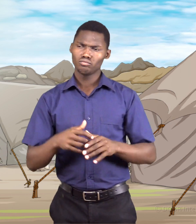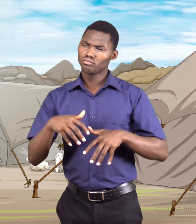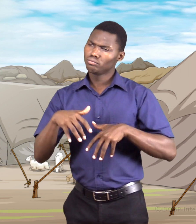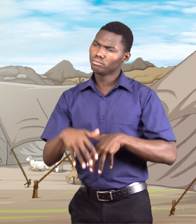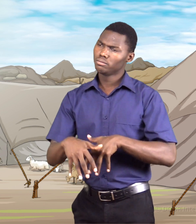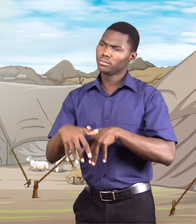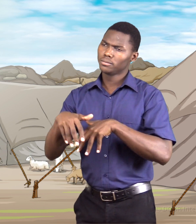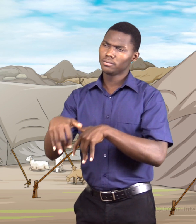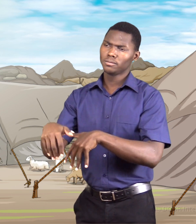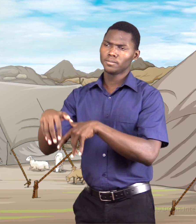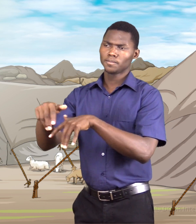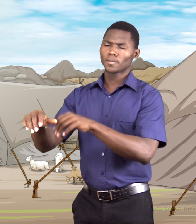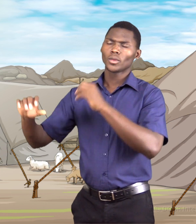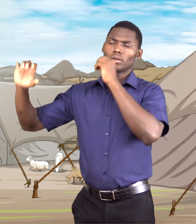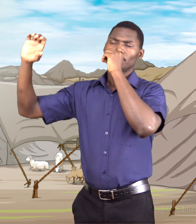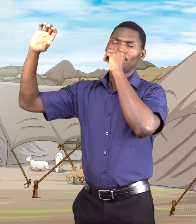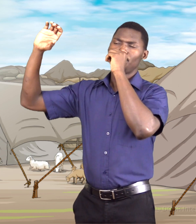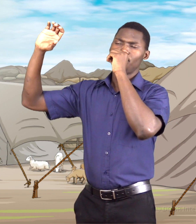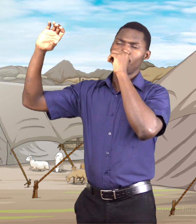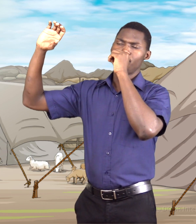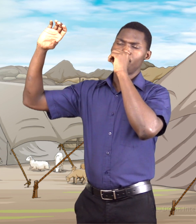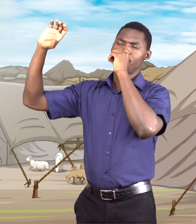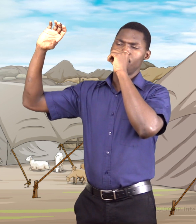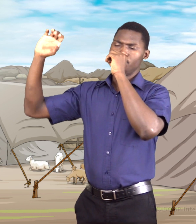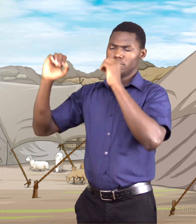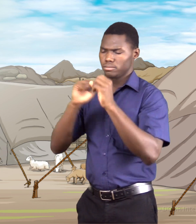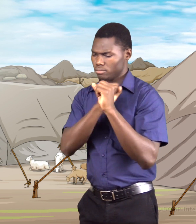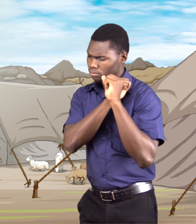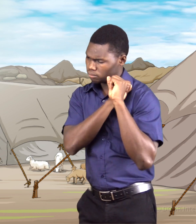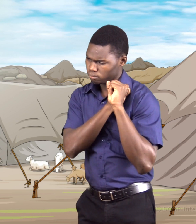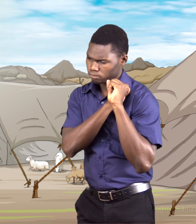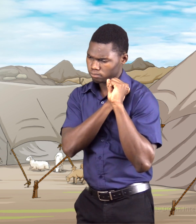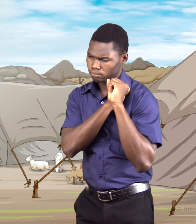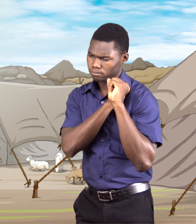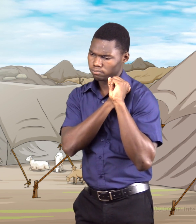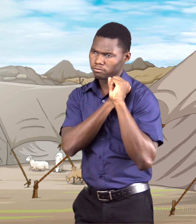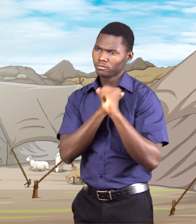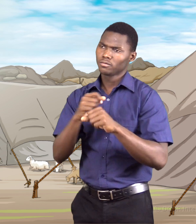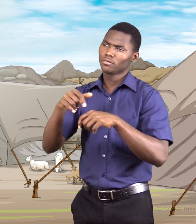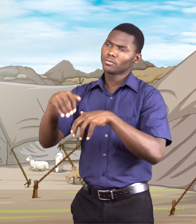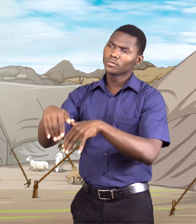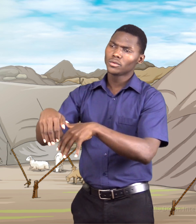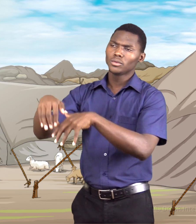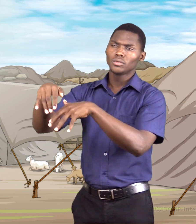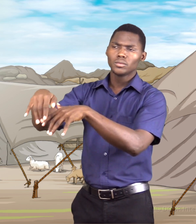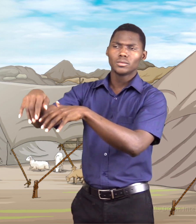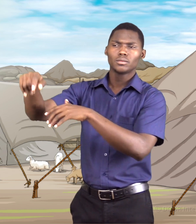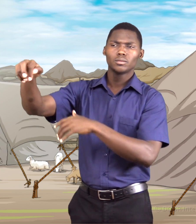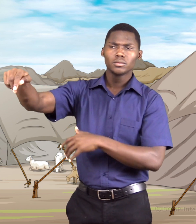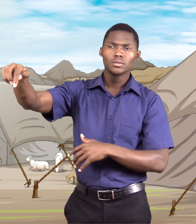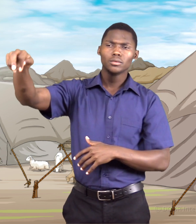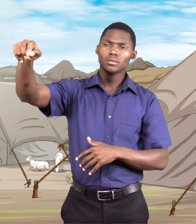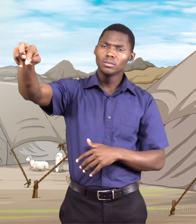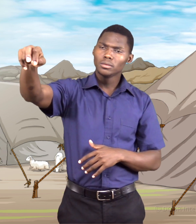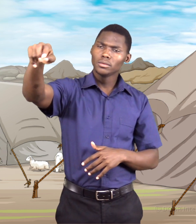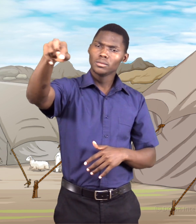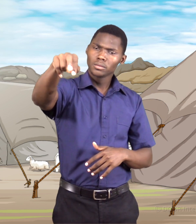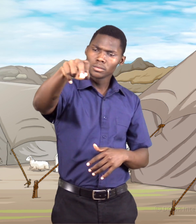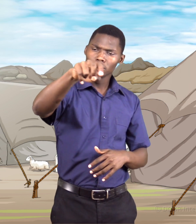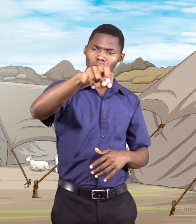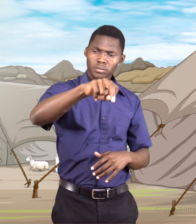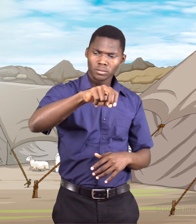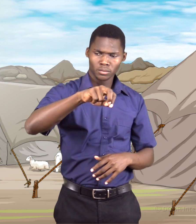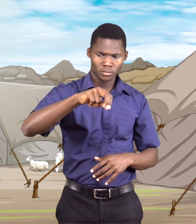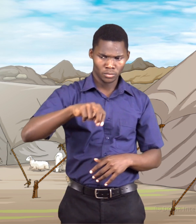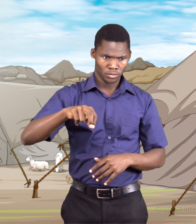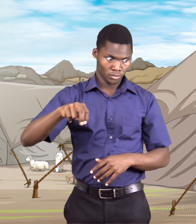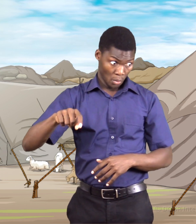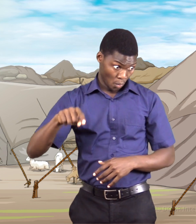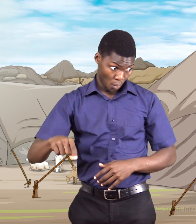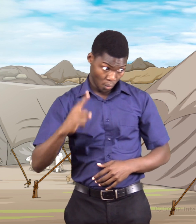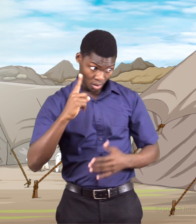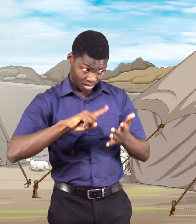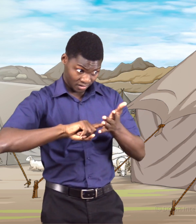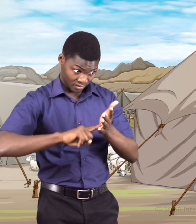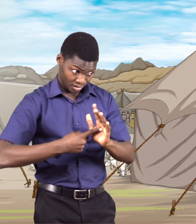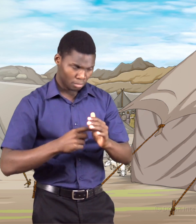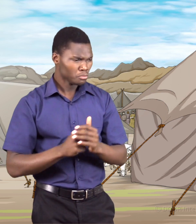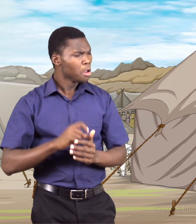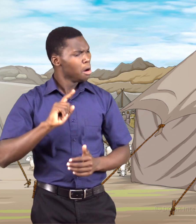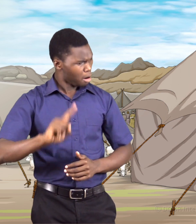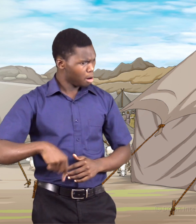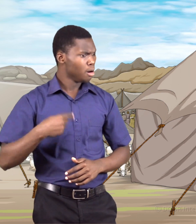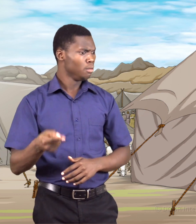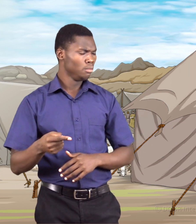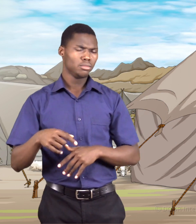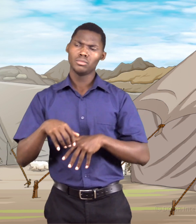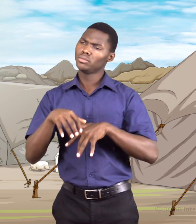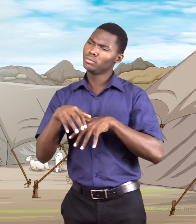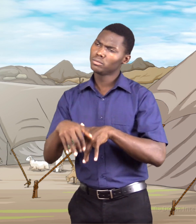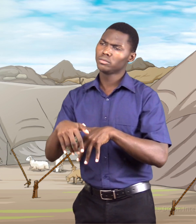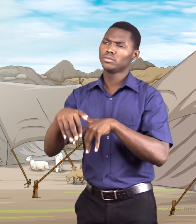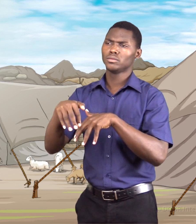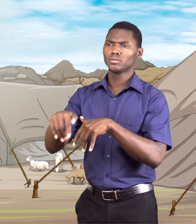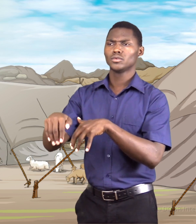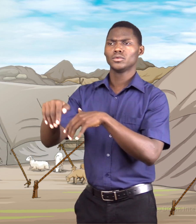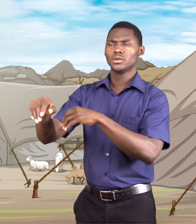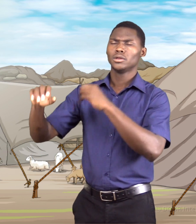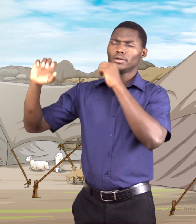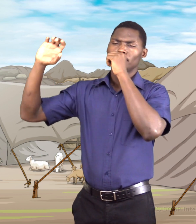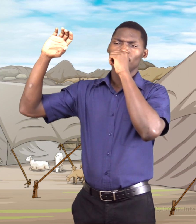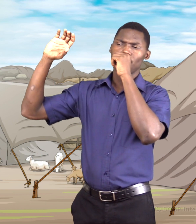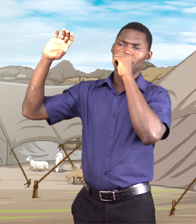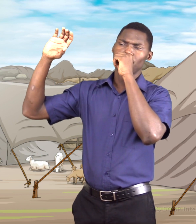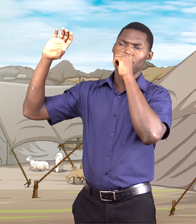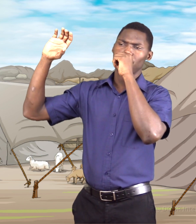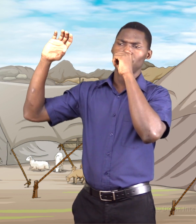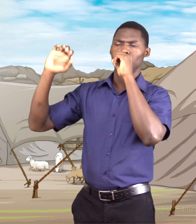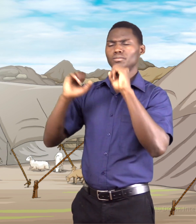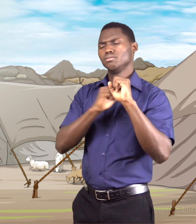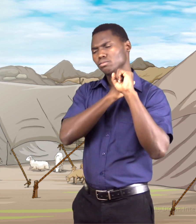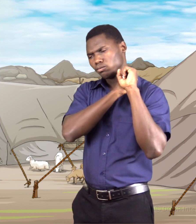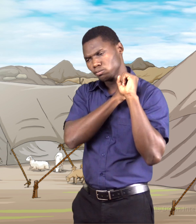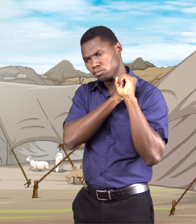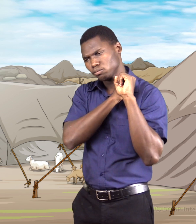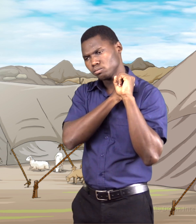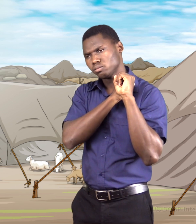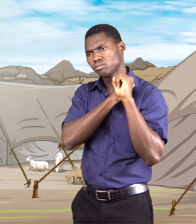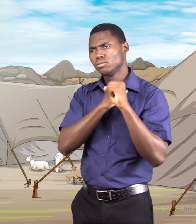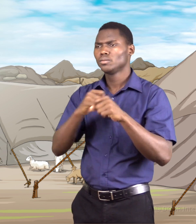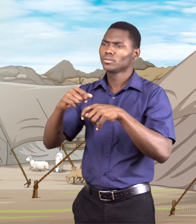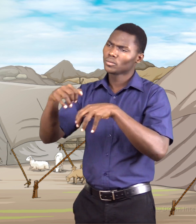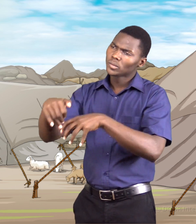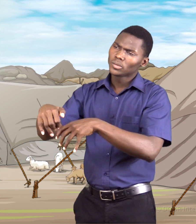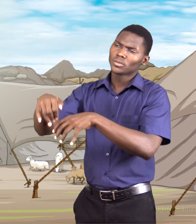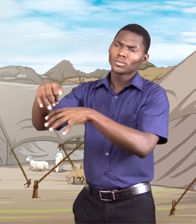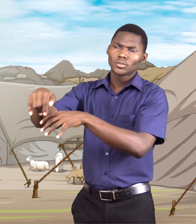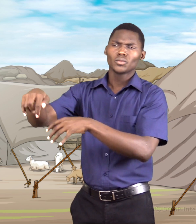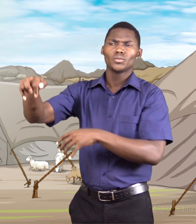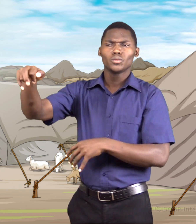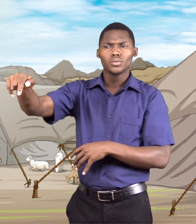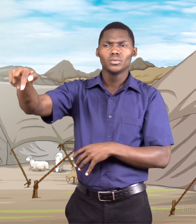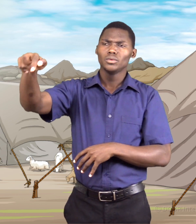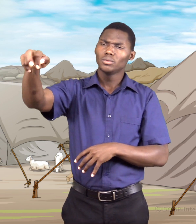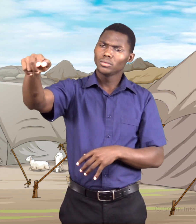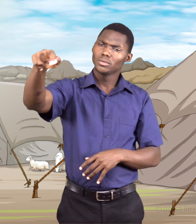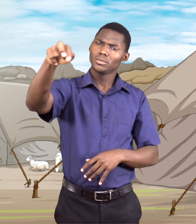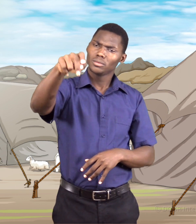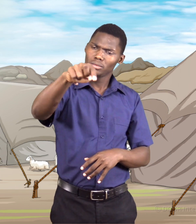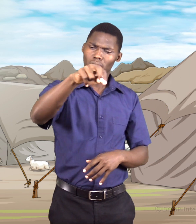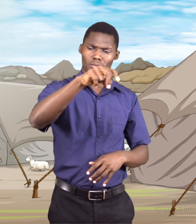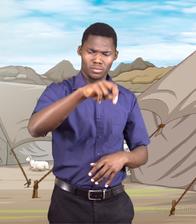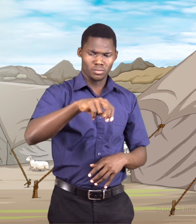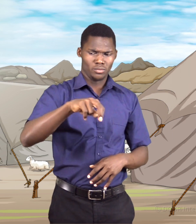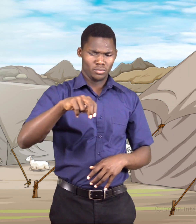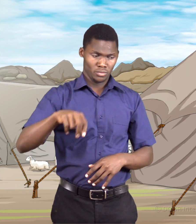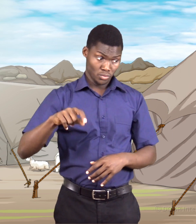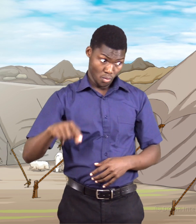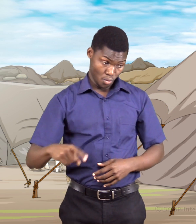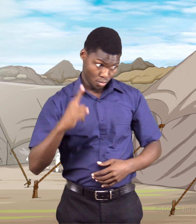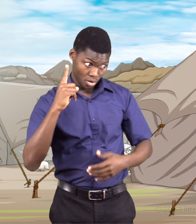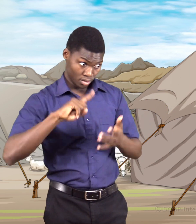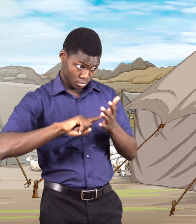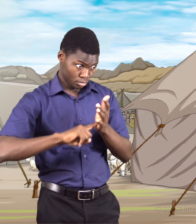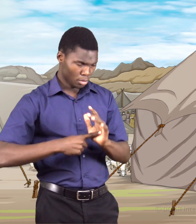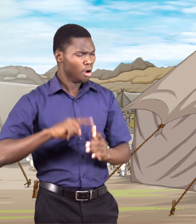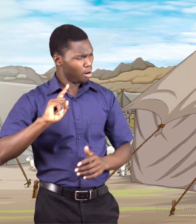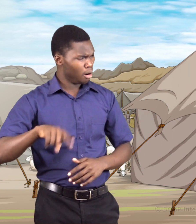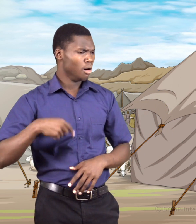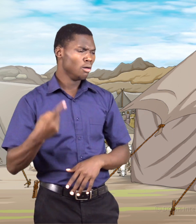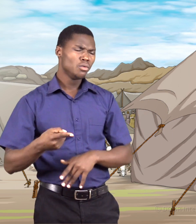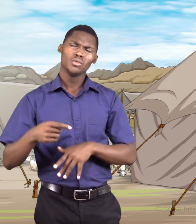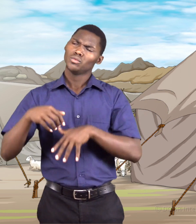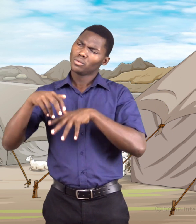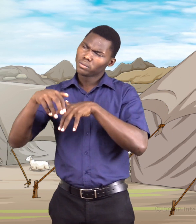Have seven priests carry seven rams’ horns in front of the ark.